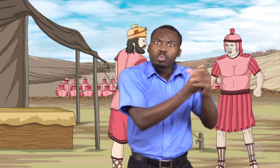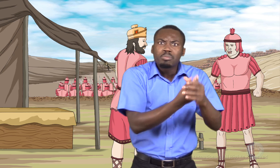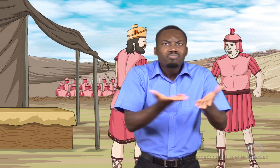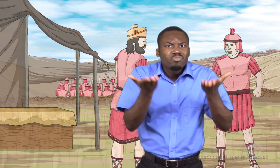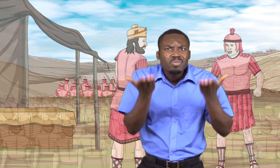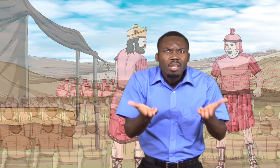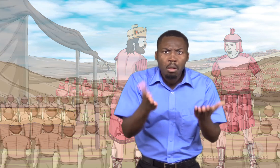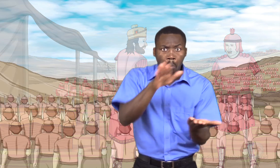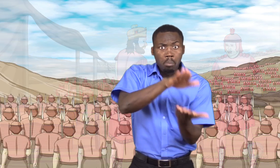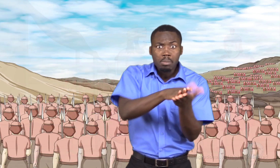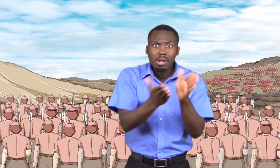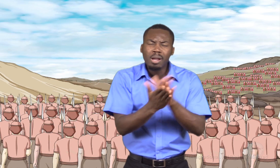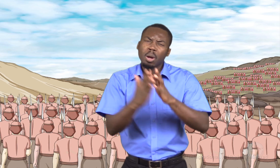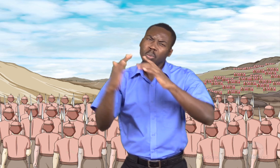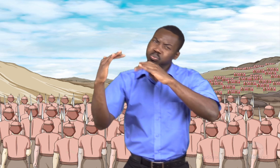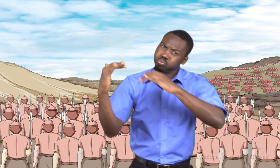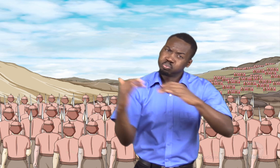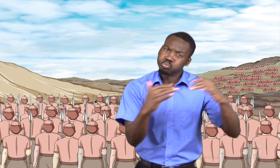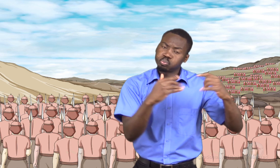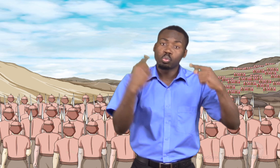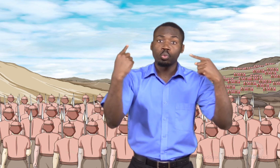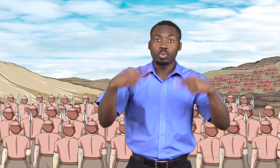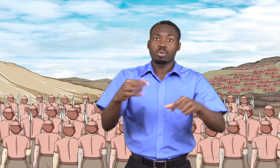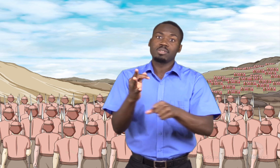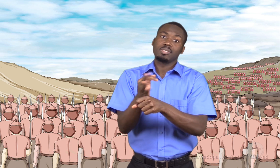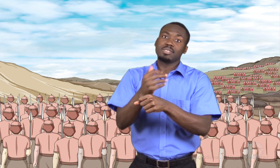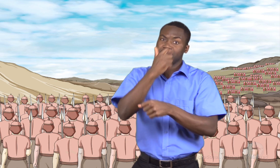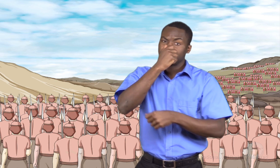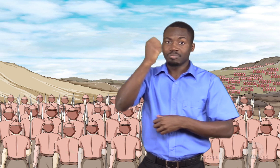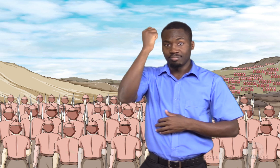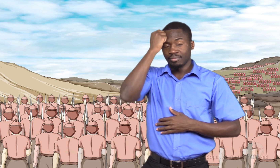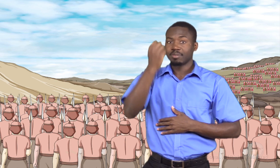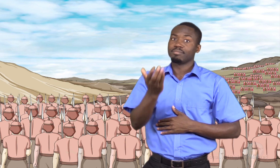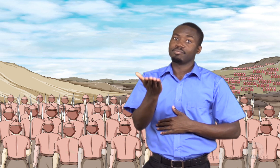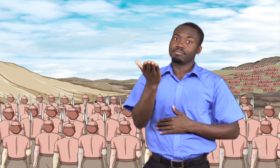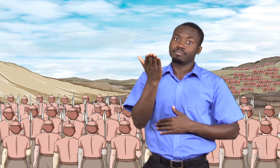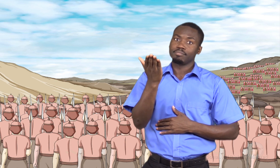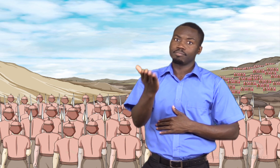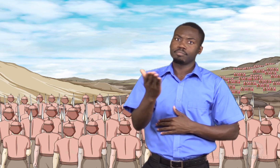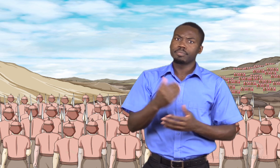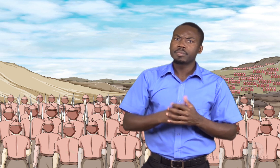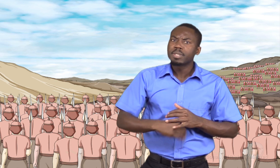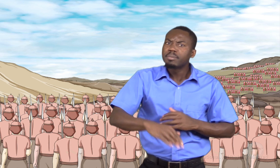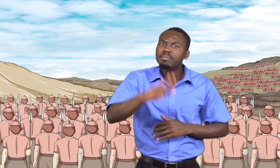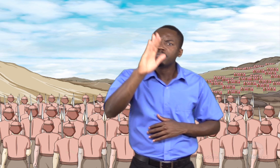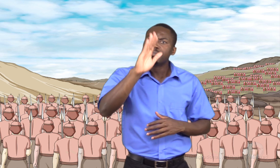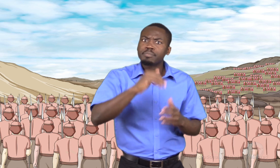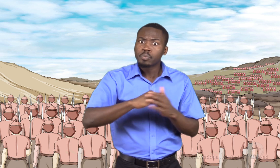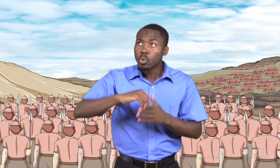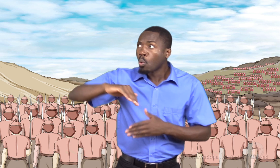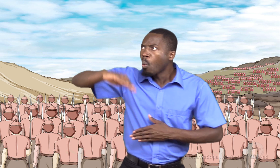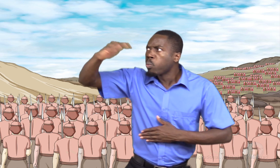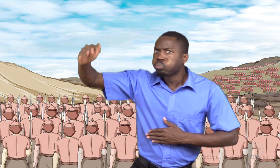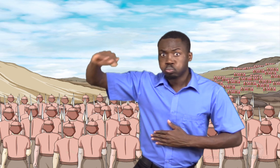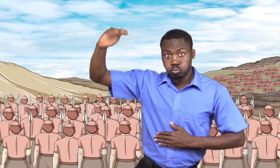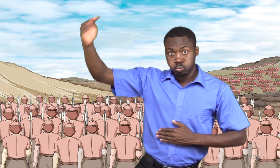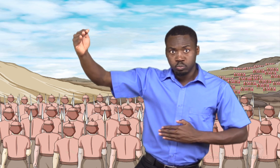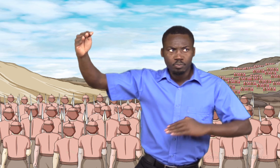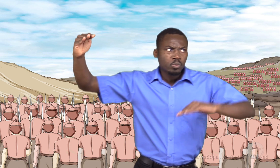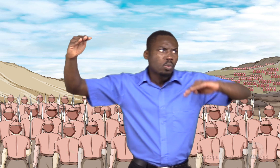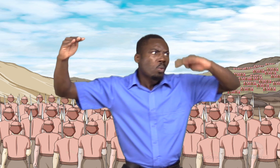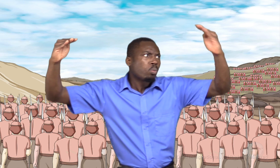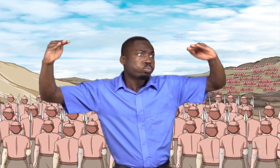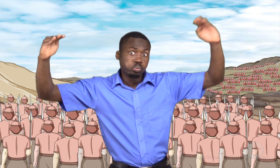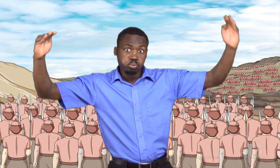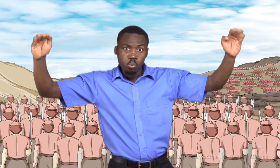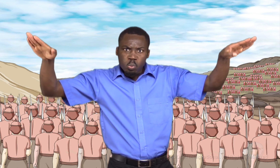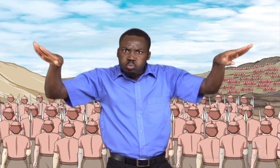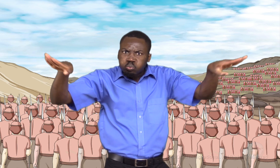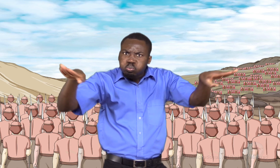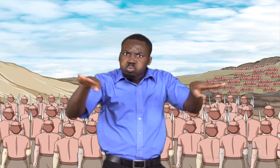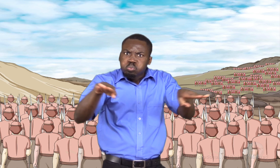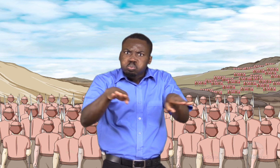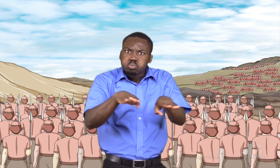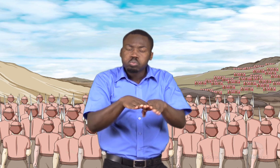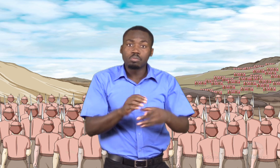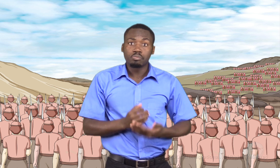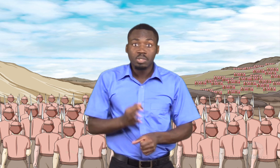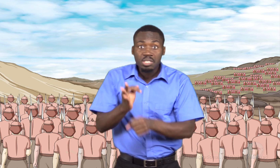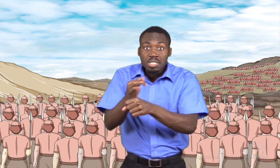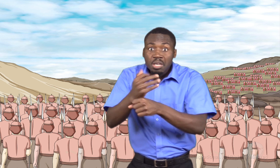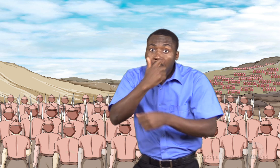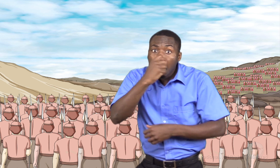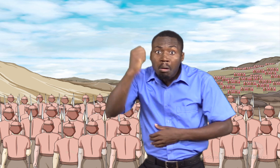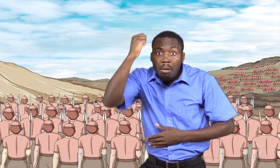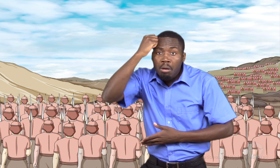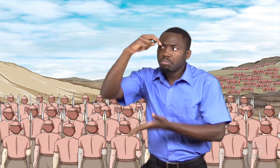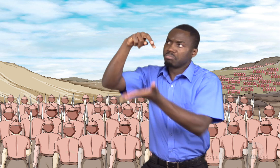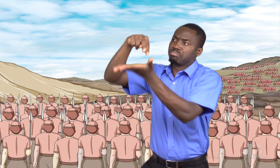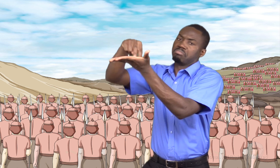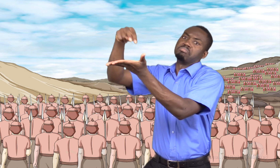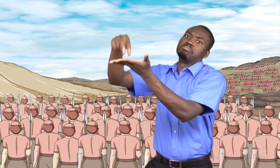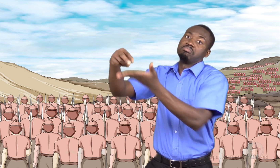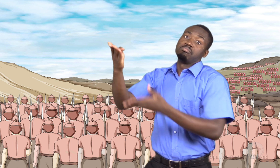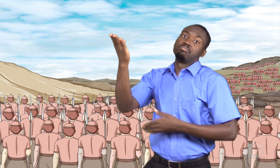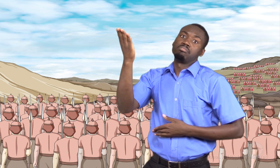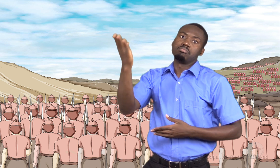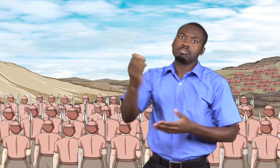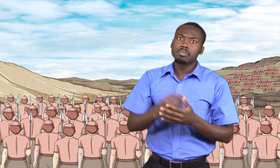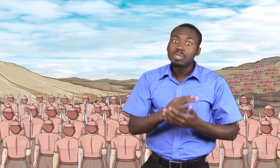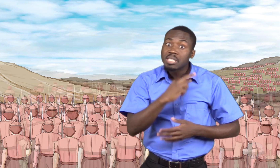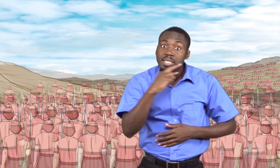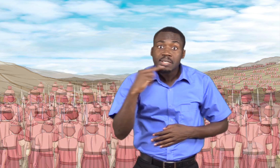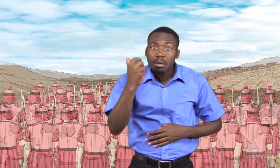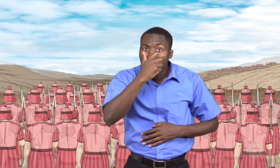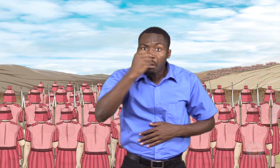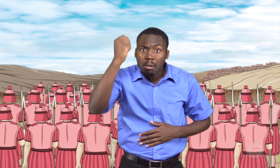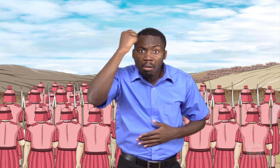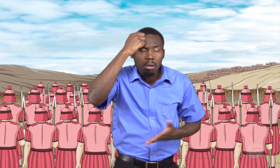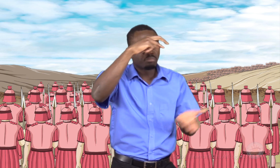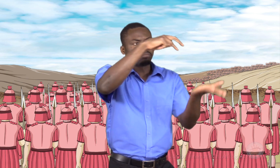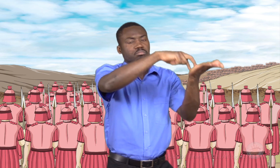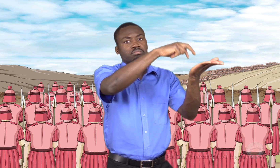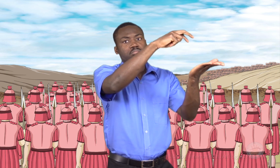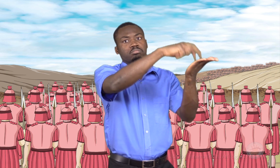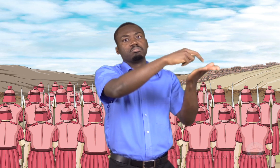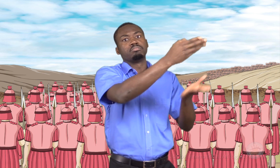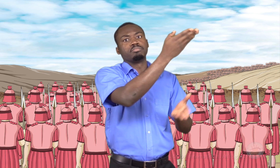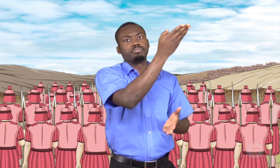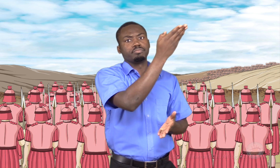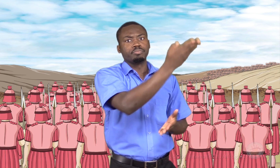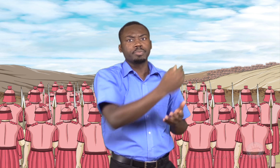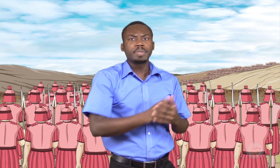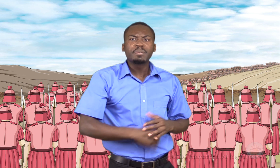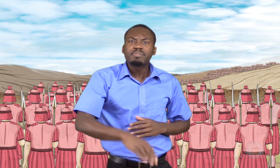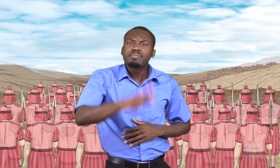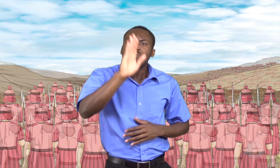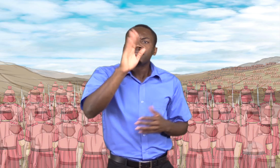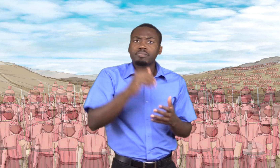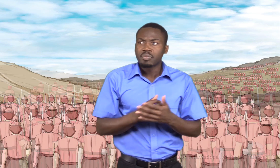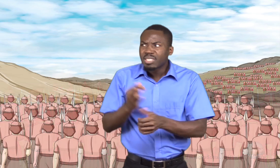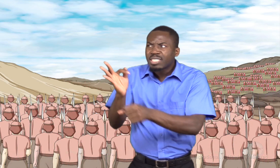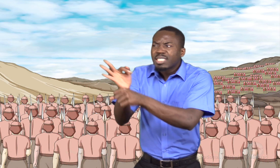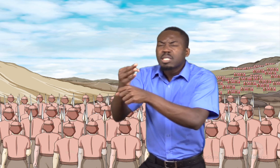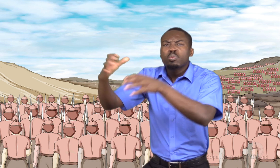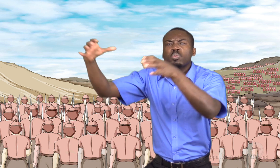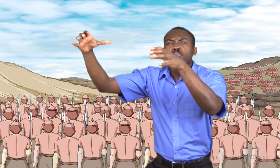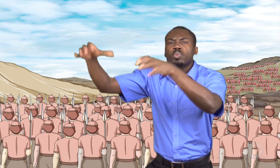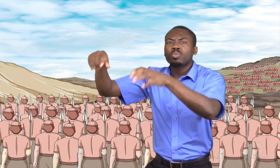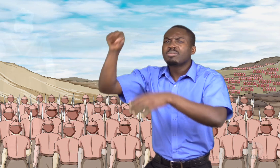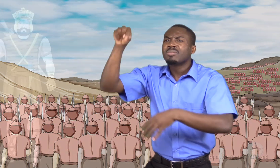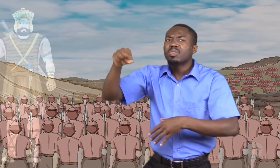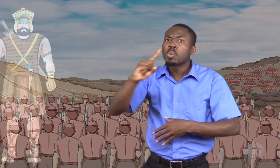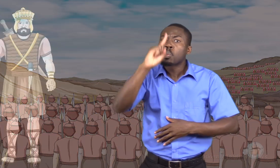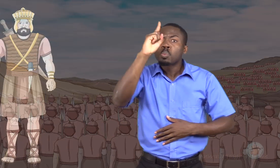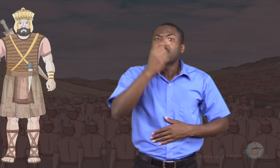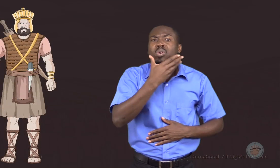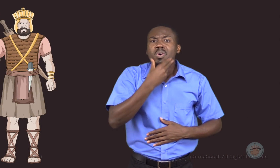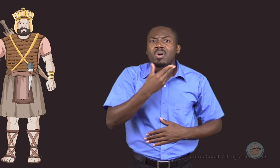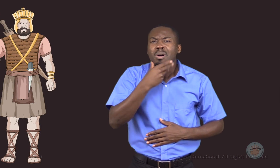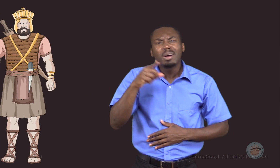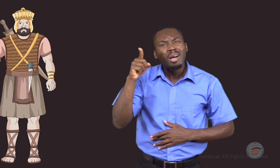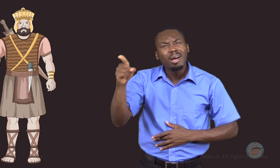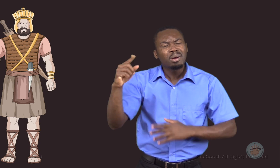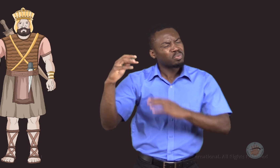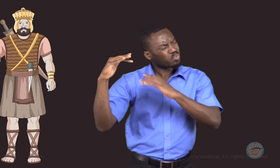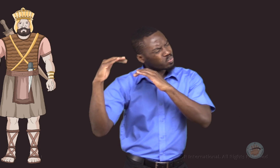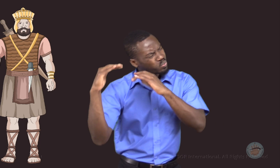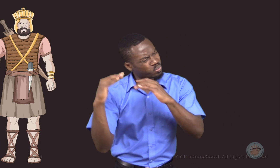The Philistines stood on one hill and the Israelites stood on another, with the valley between them.